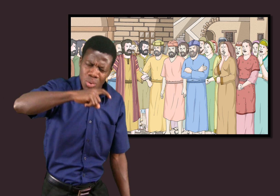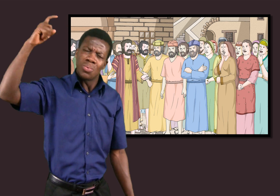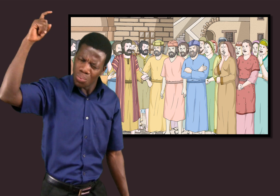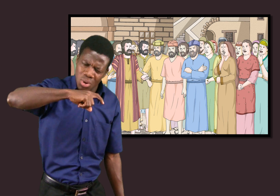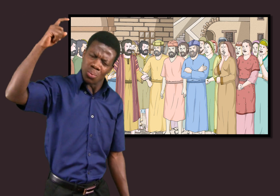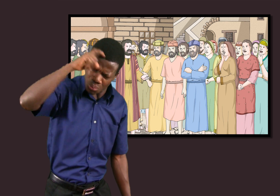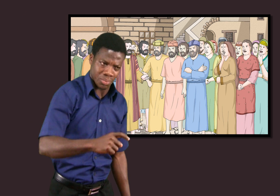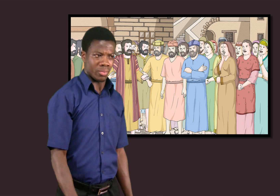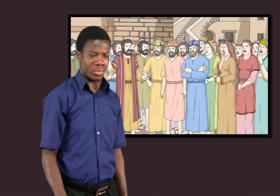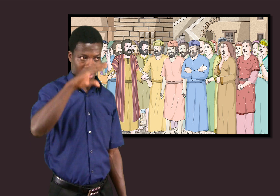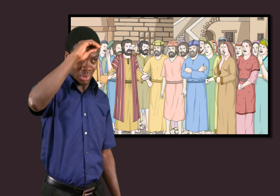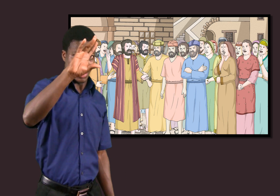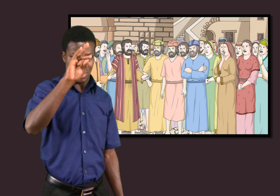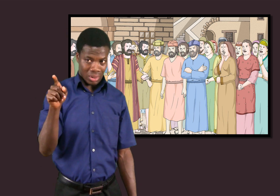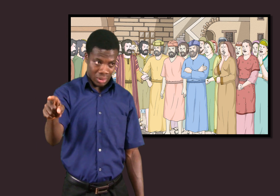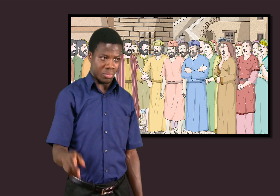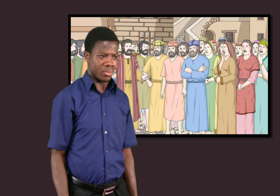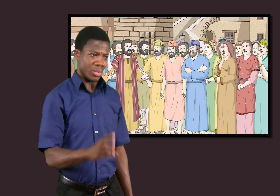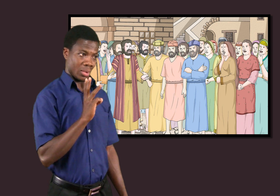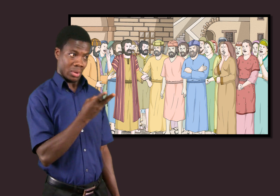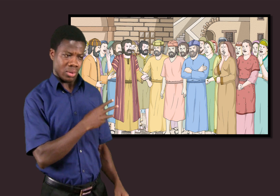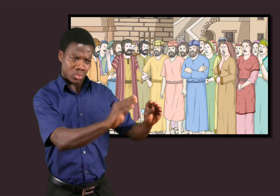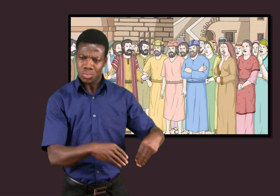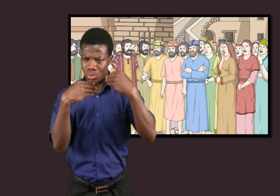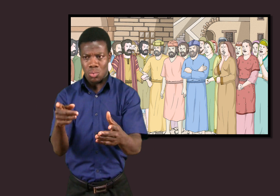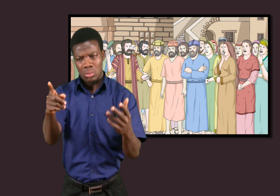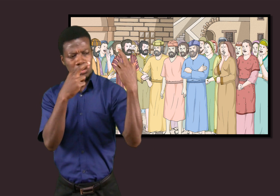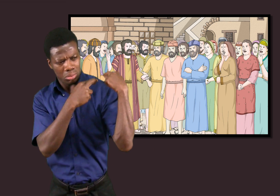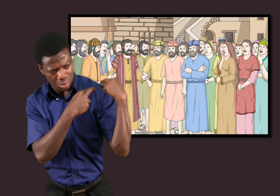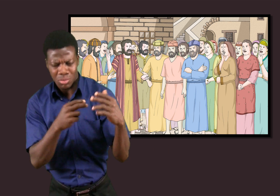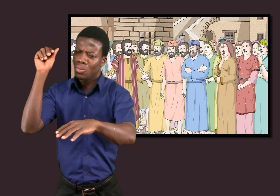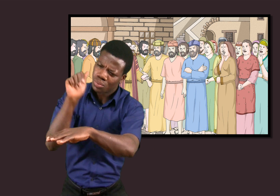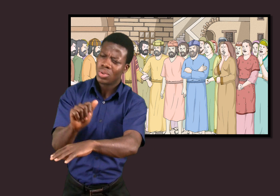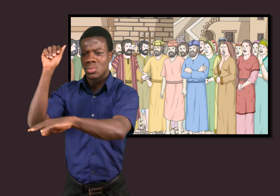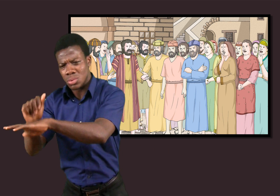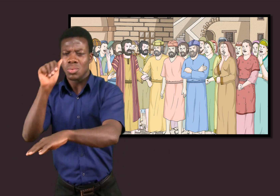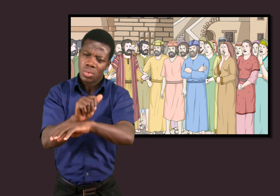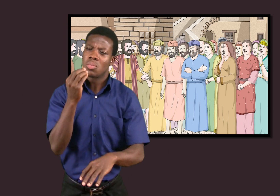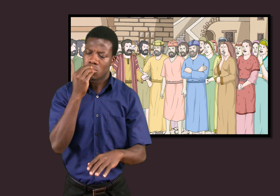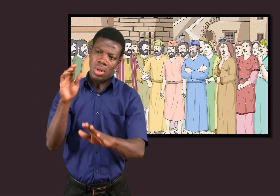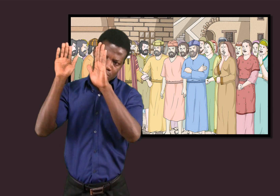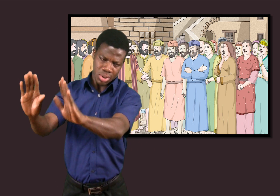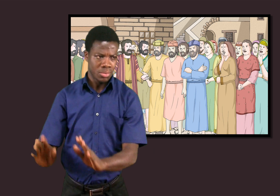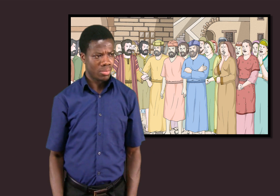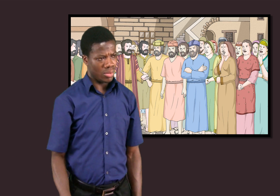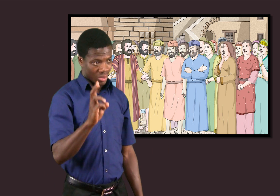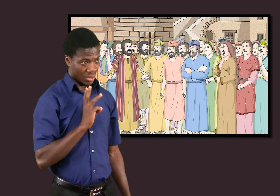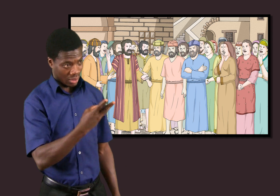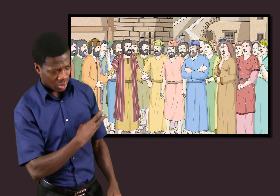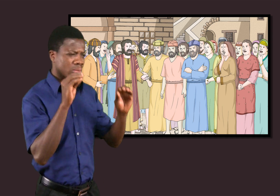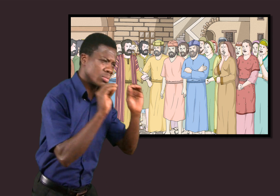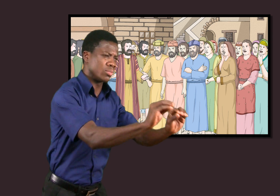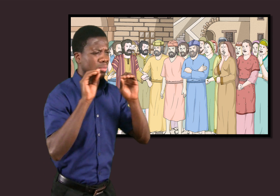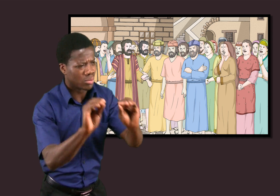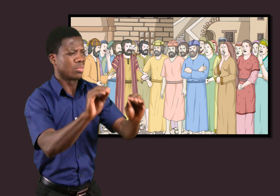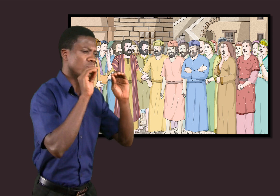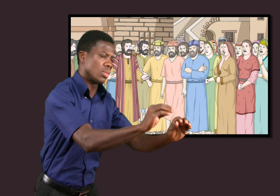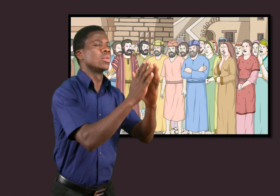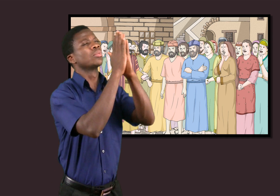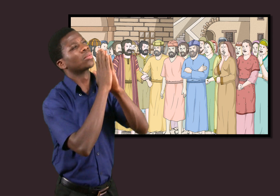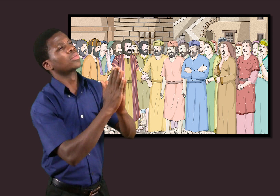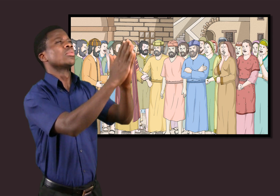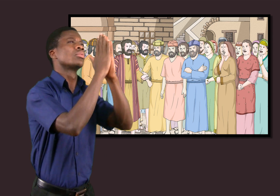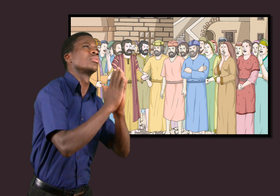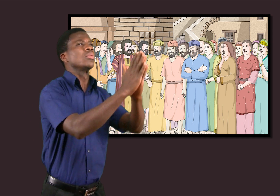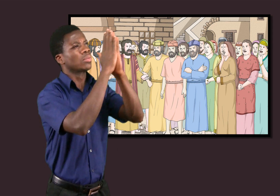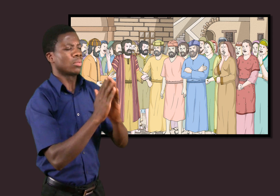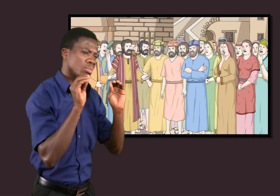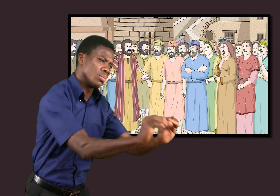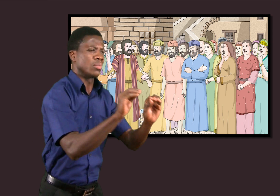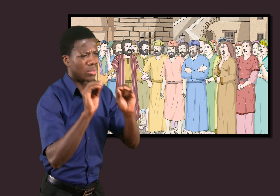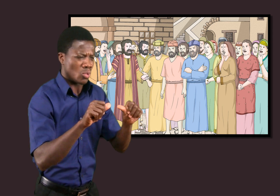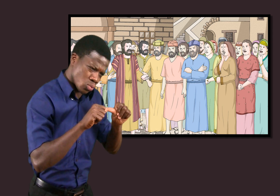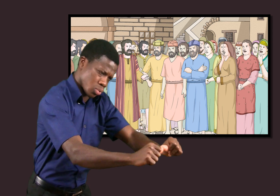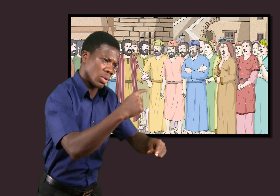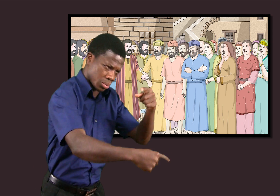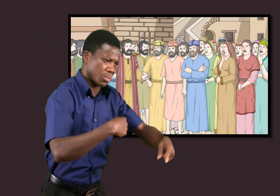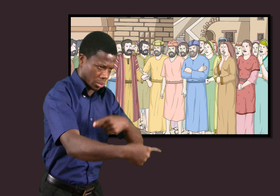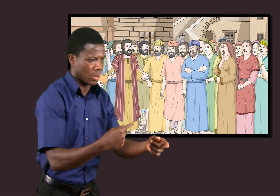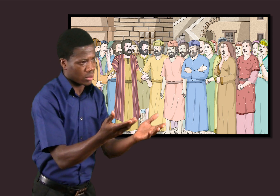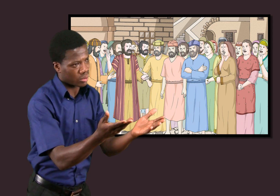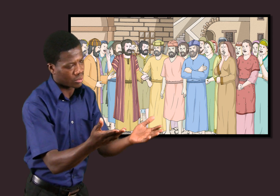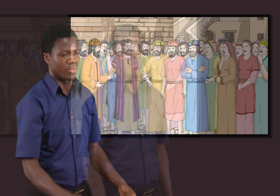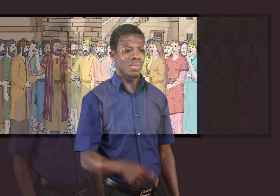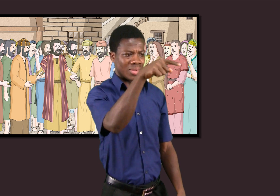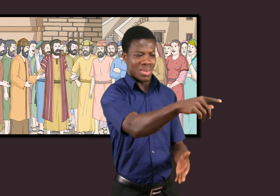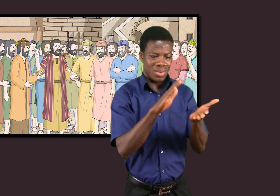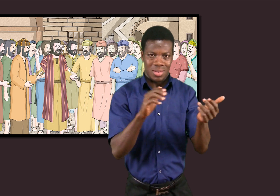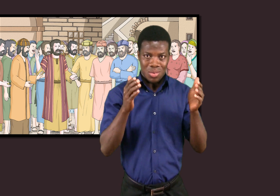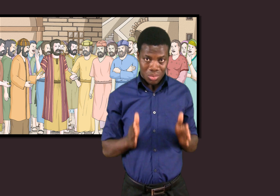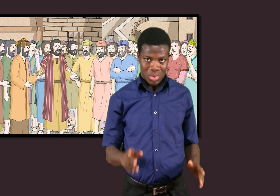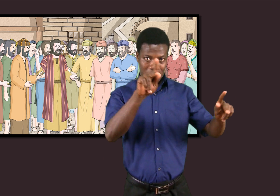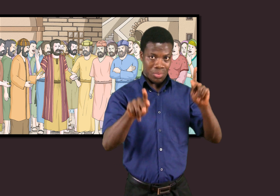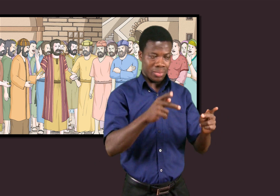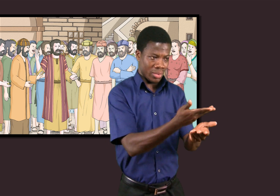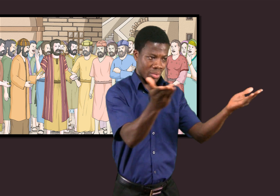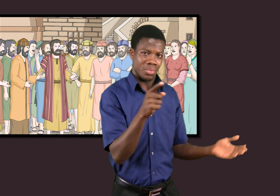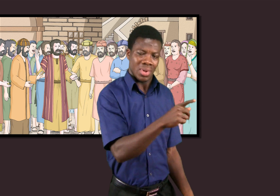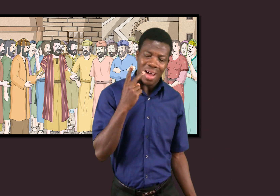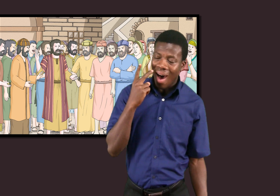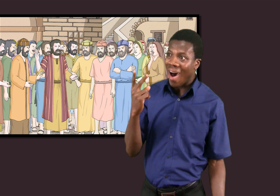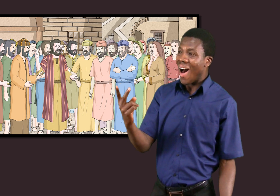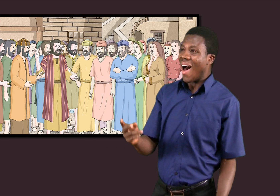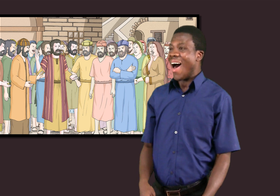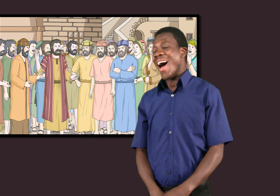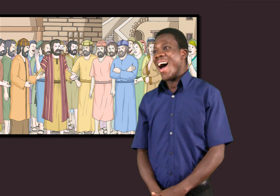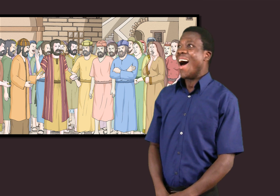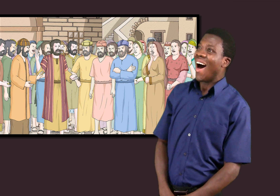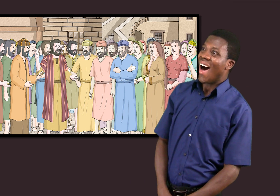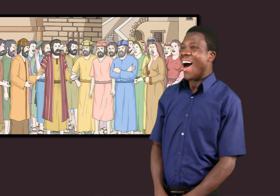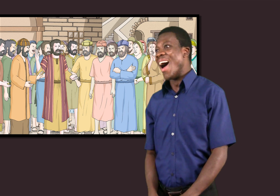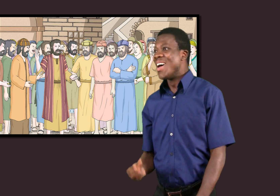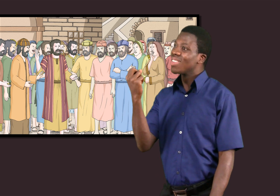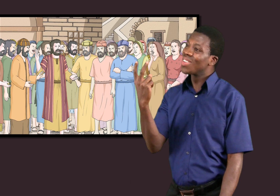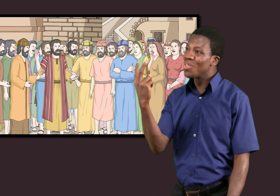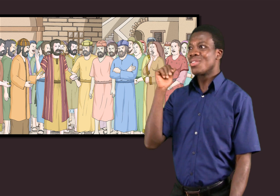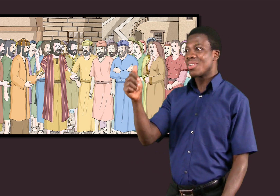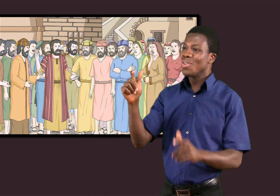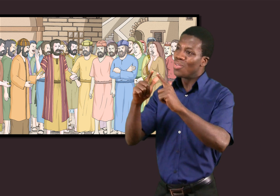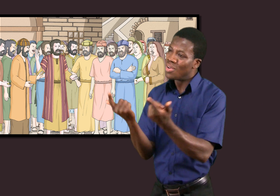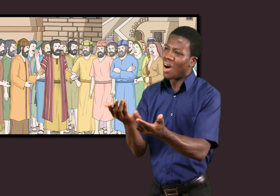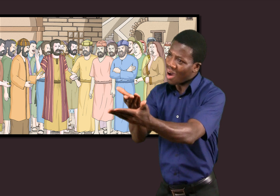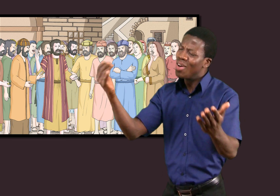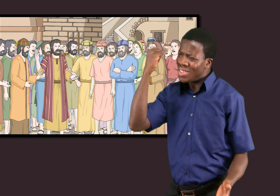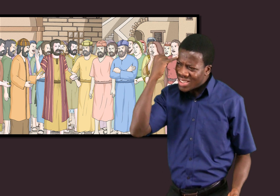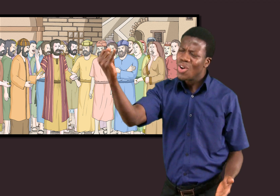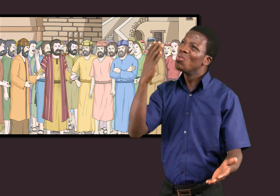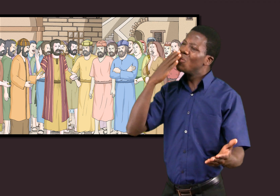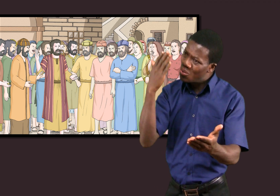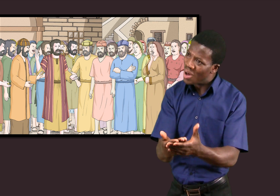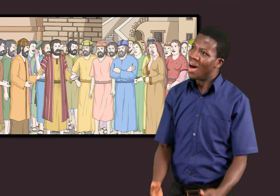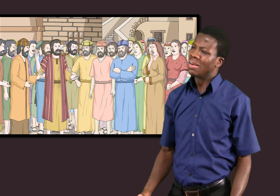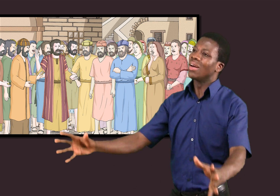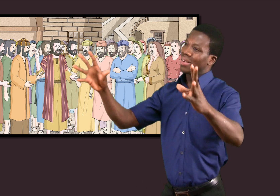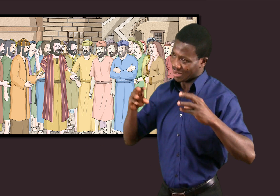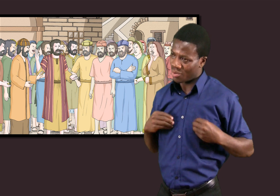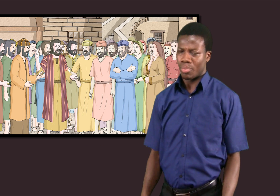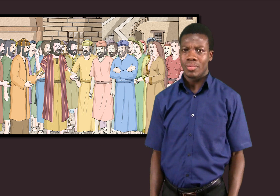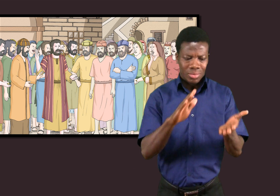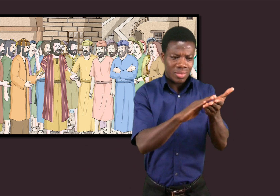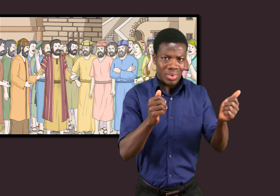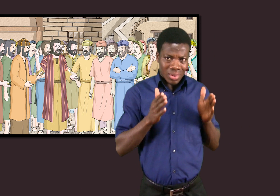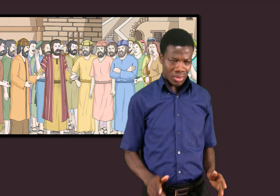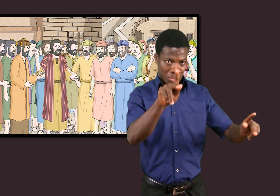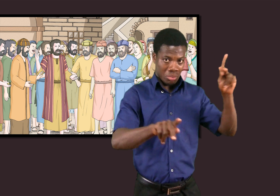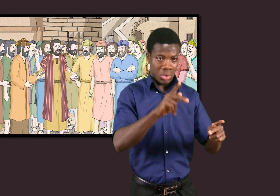We will appoint this responsibility to them and will devote ourselves to prayer and to the ministry of the word.”